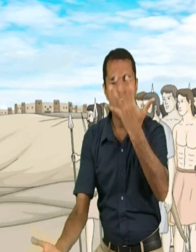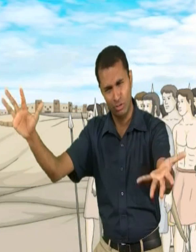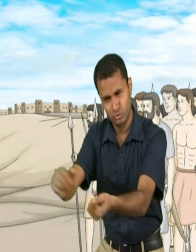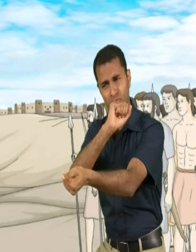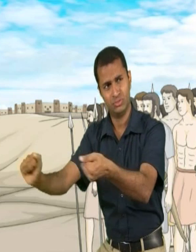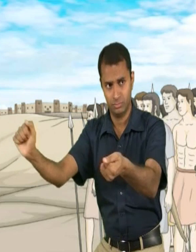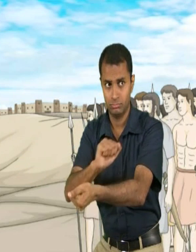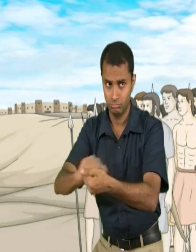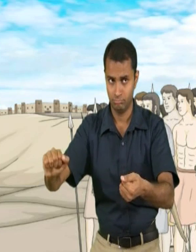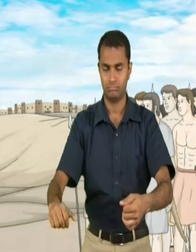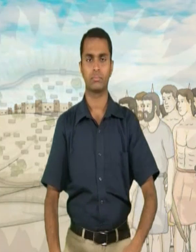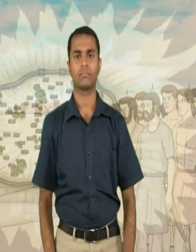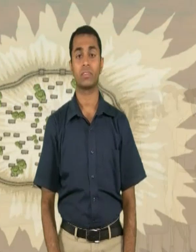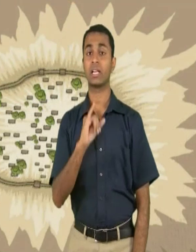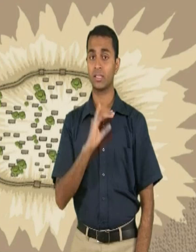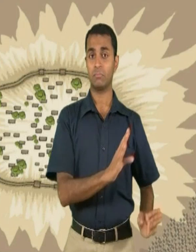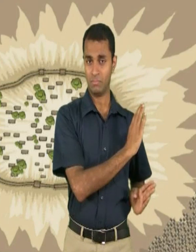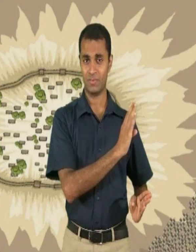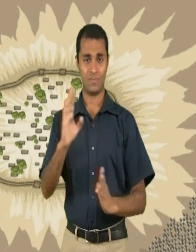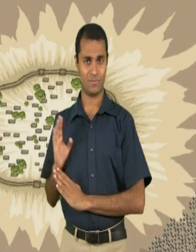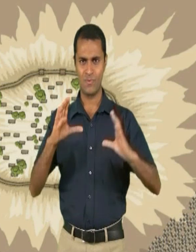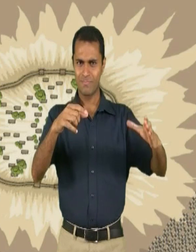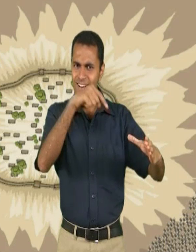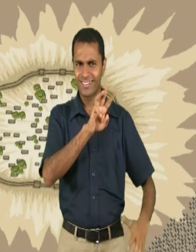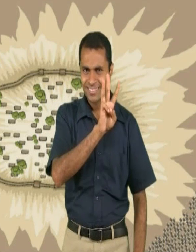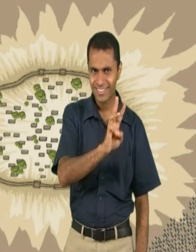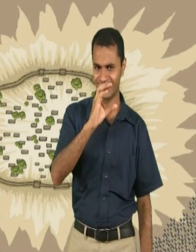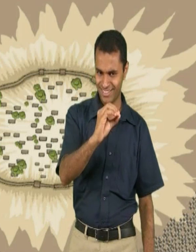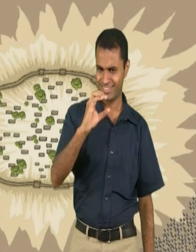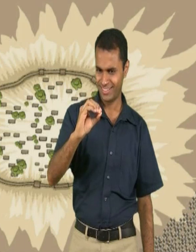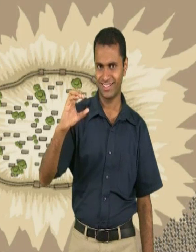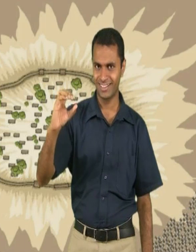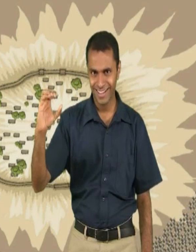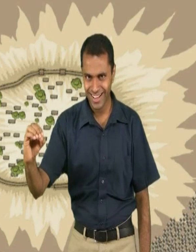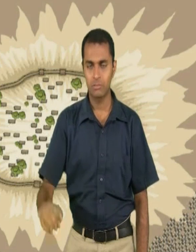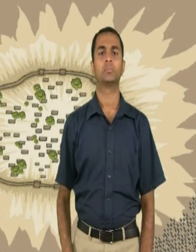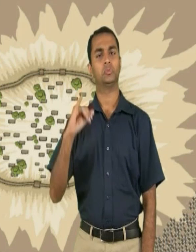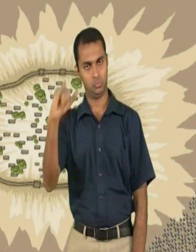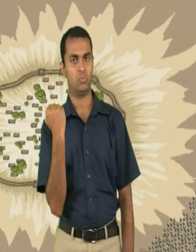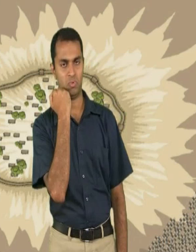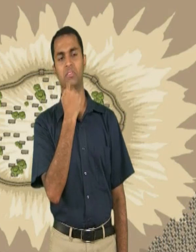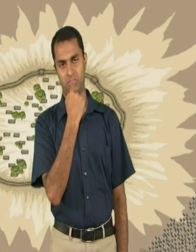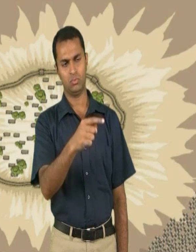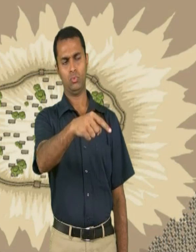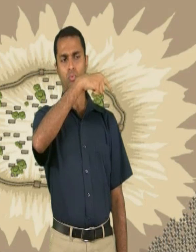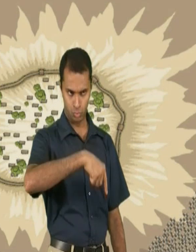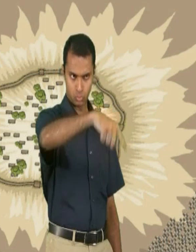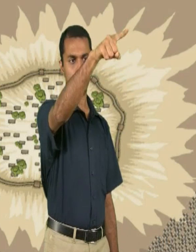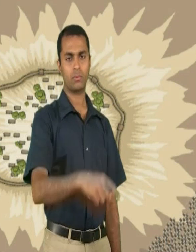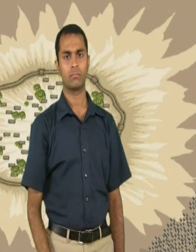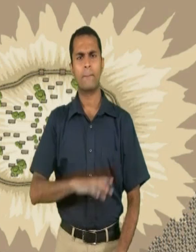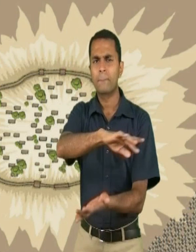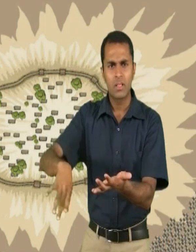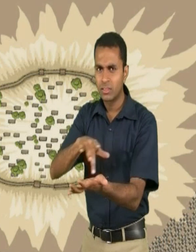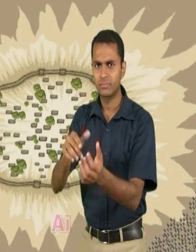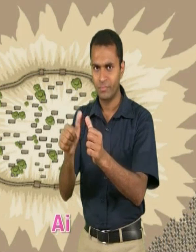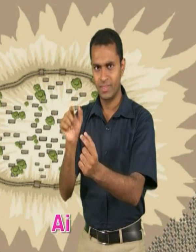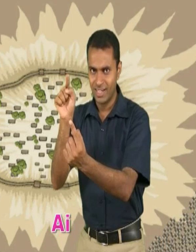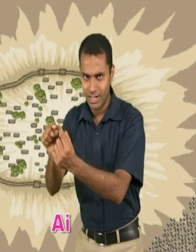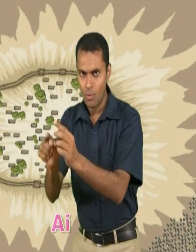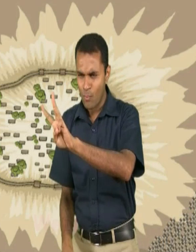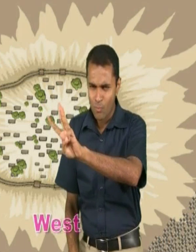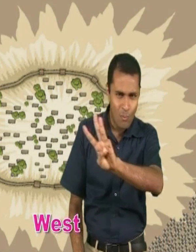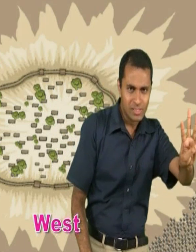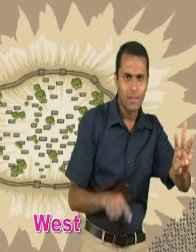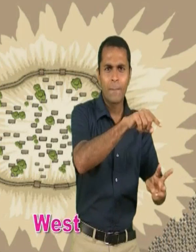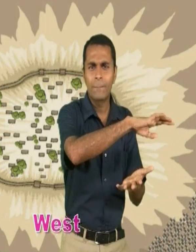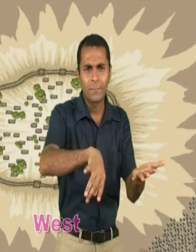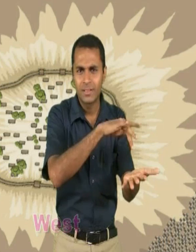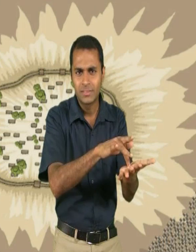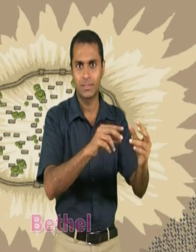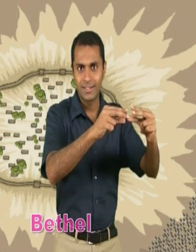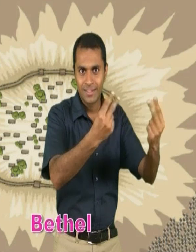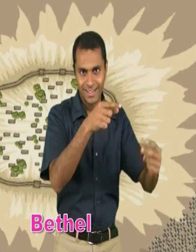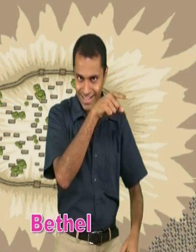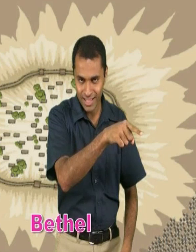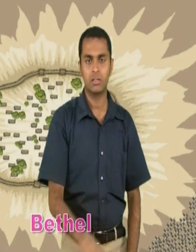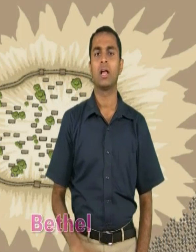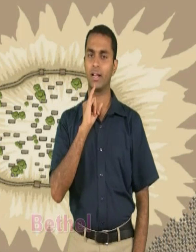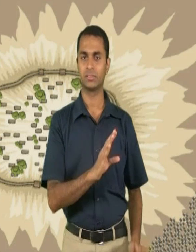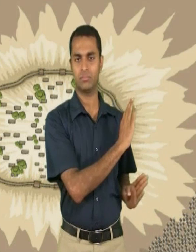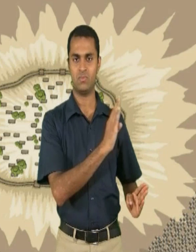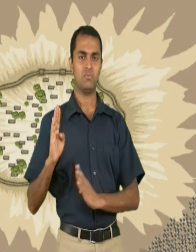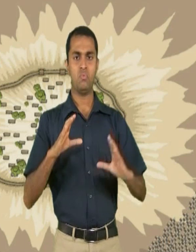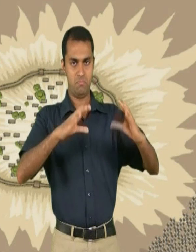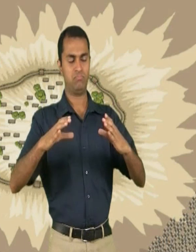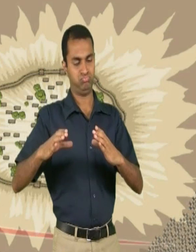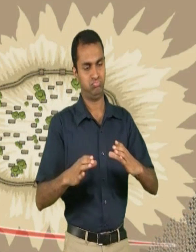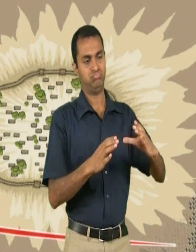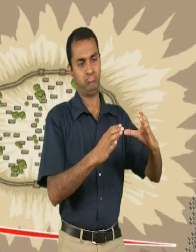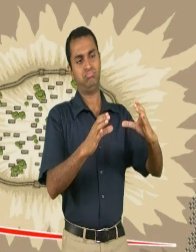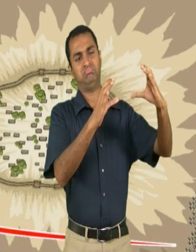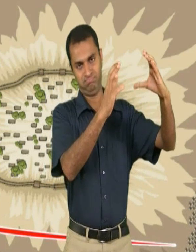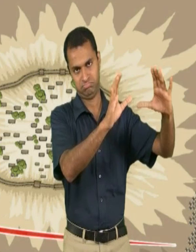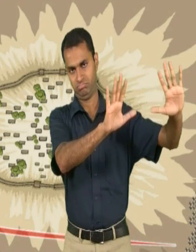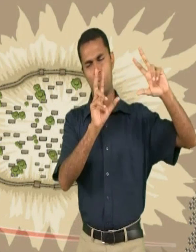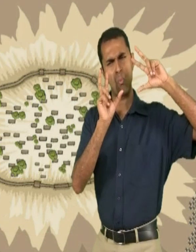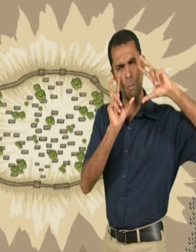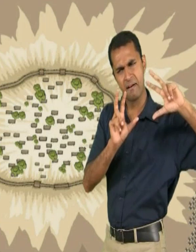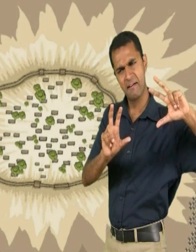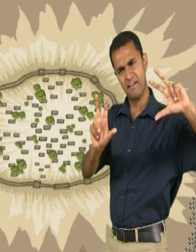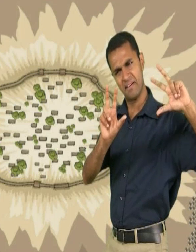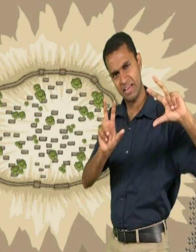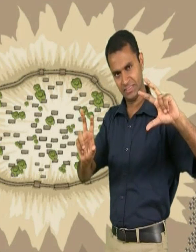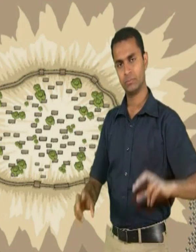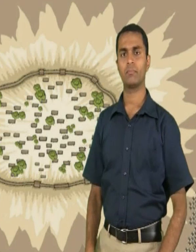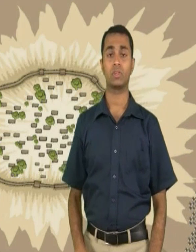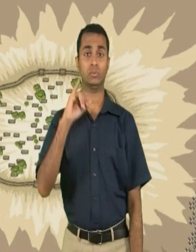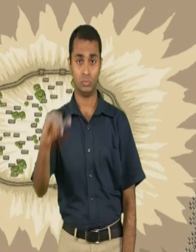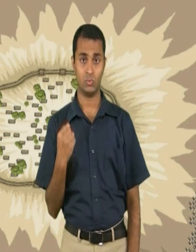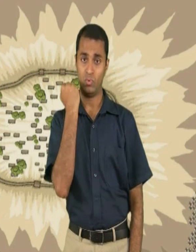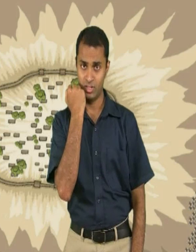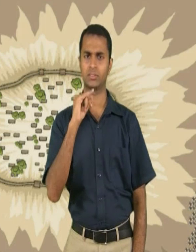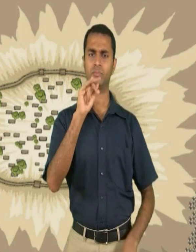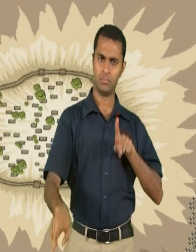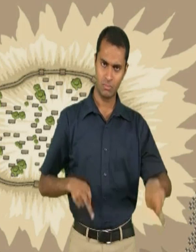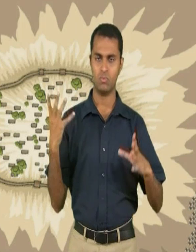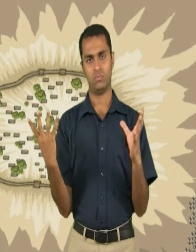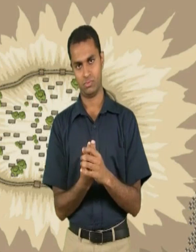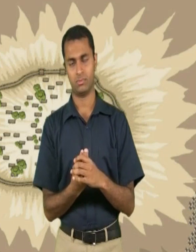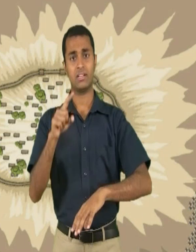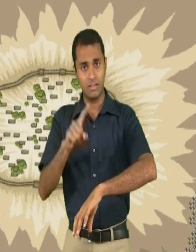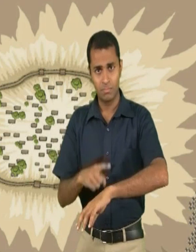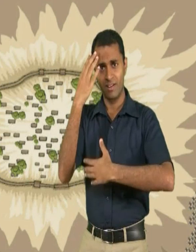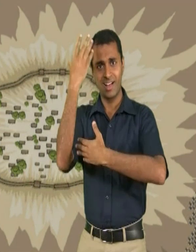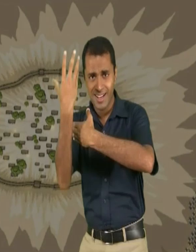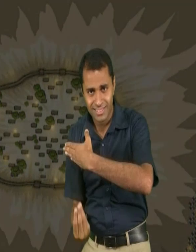So Joshua sent them out, and they went to the place of ambush and lay in wait between Bethel and Ai, to the west of Ai. But Joshua spent that night among the people.